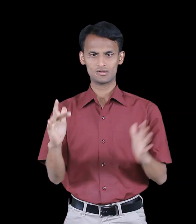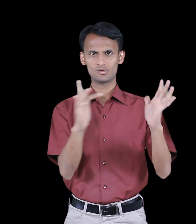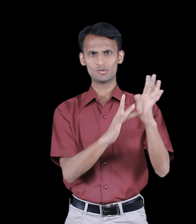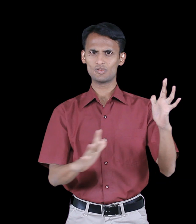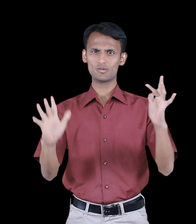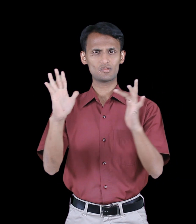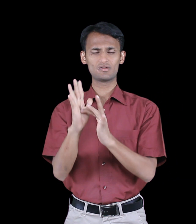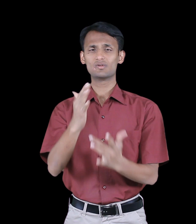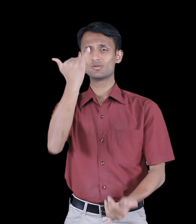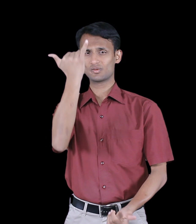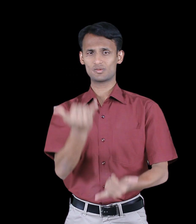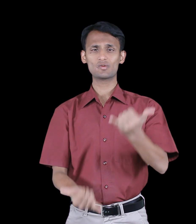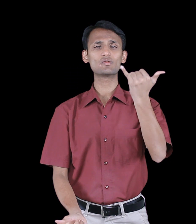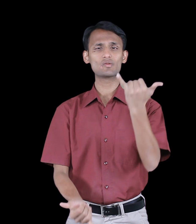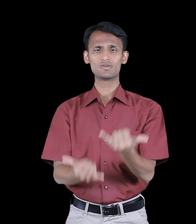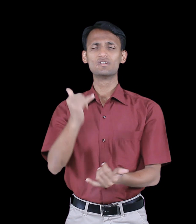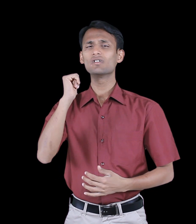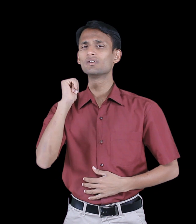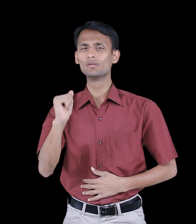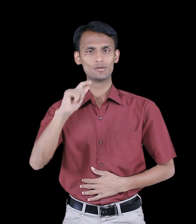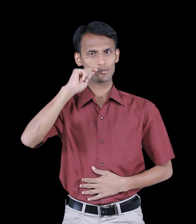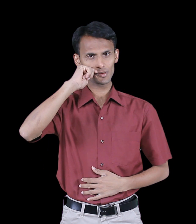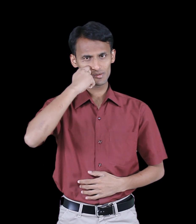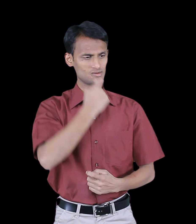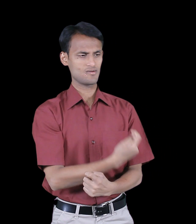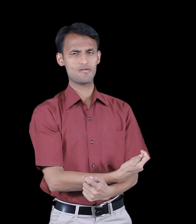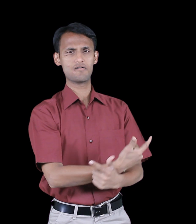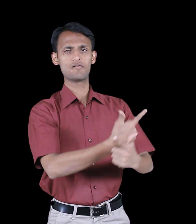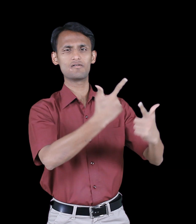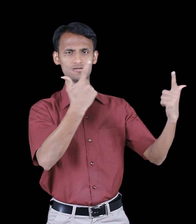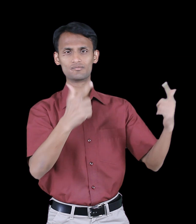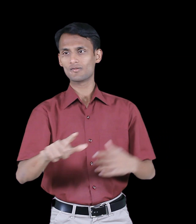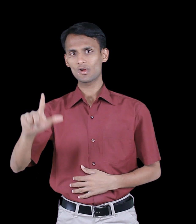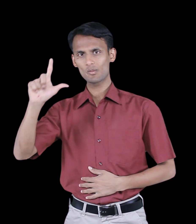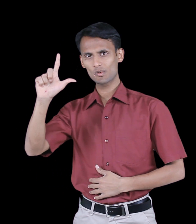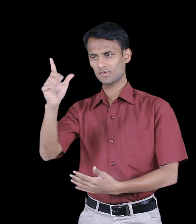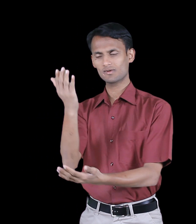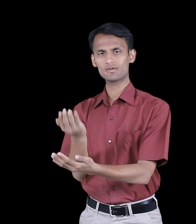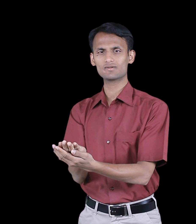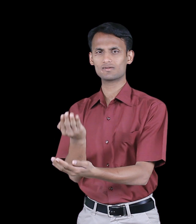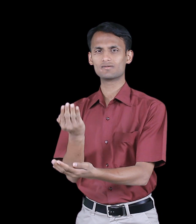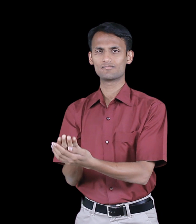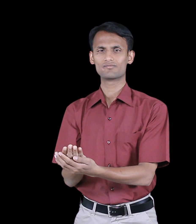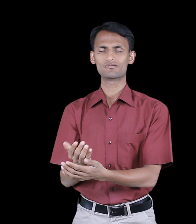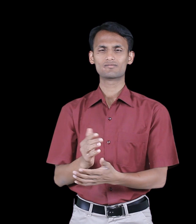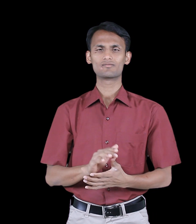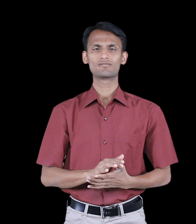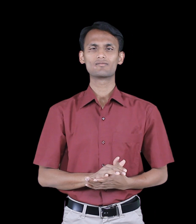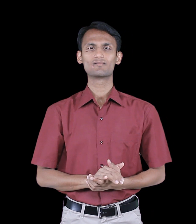Jesus tells a story about the rich man and Lazarus